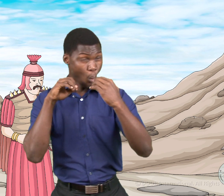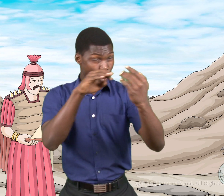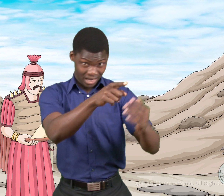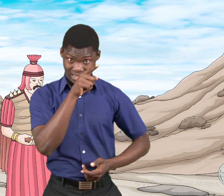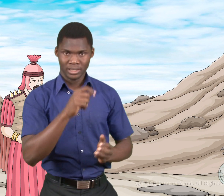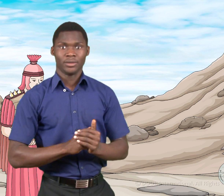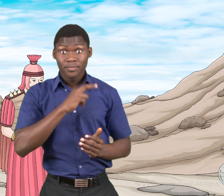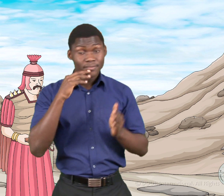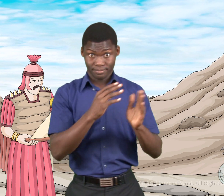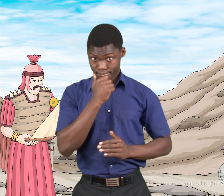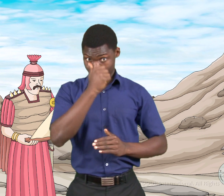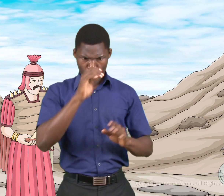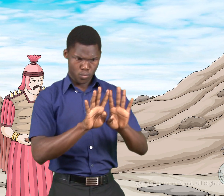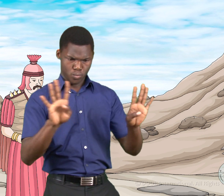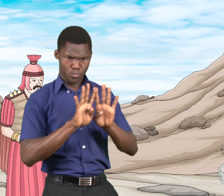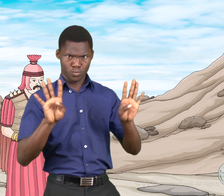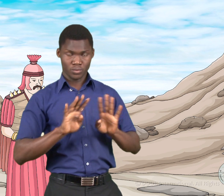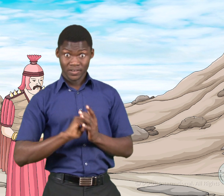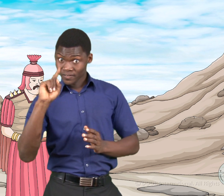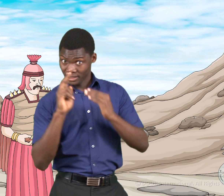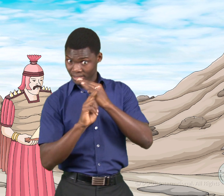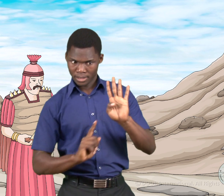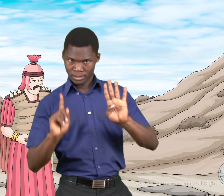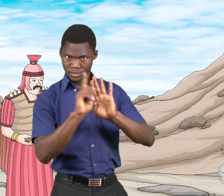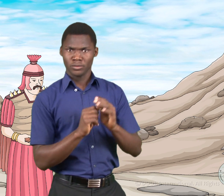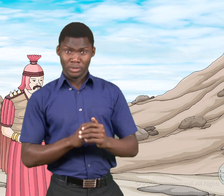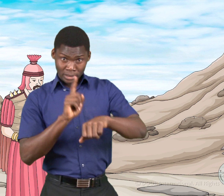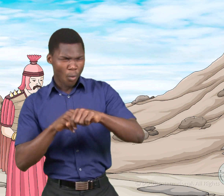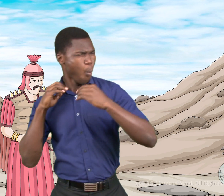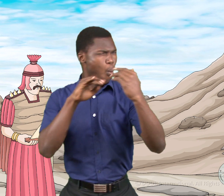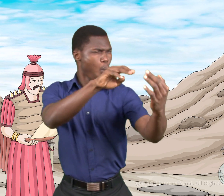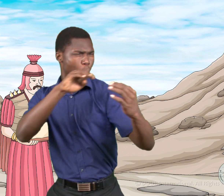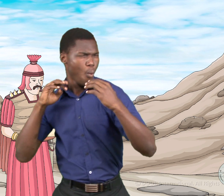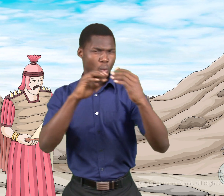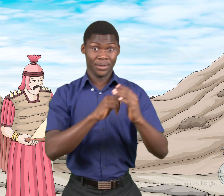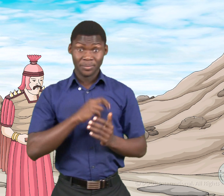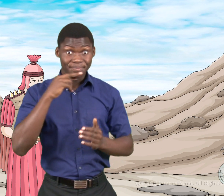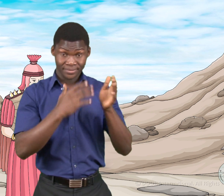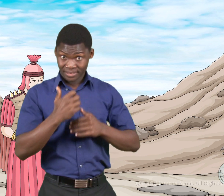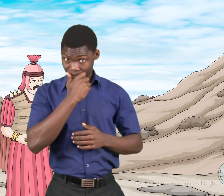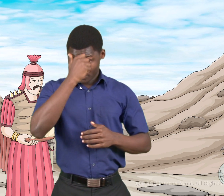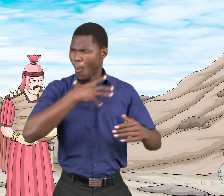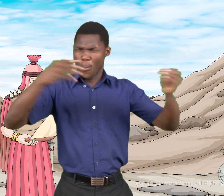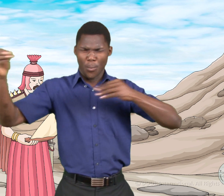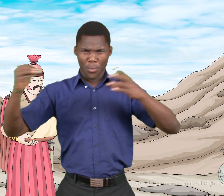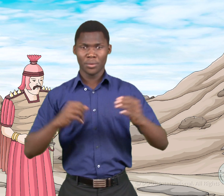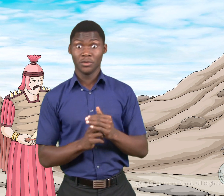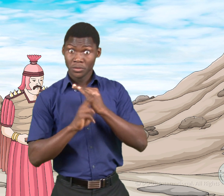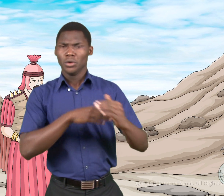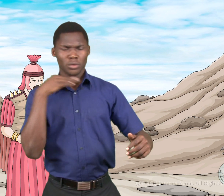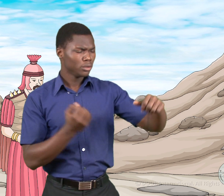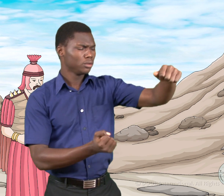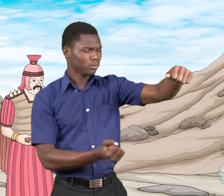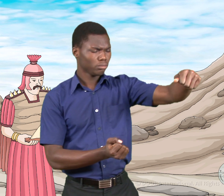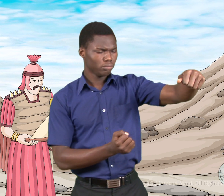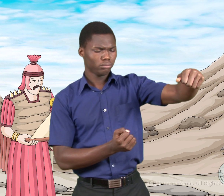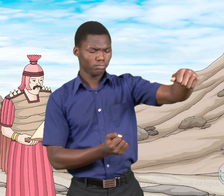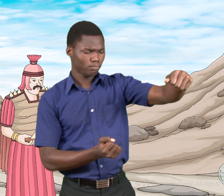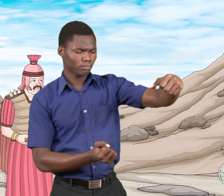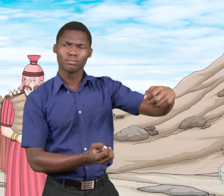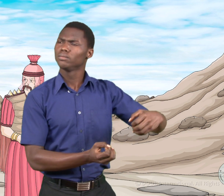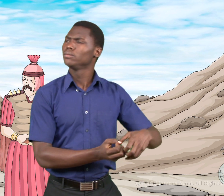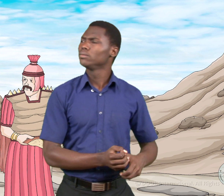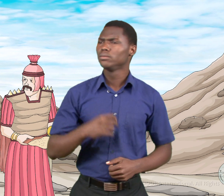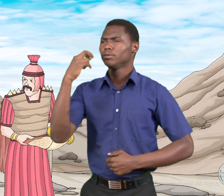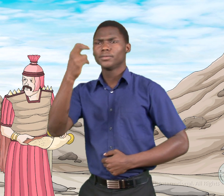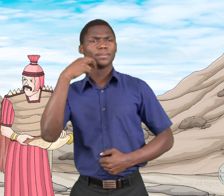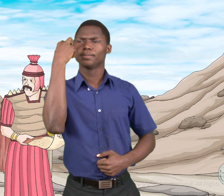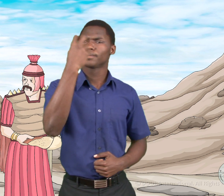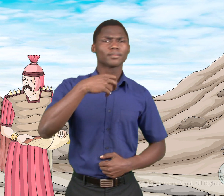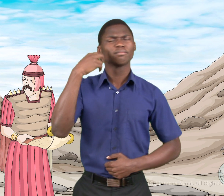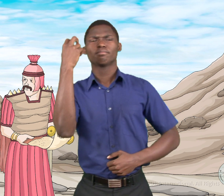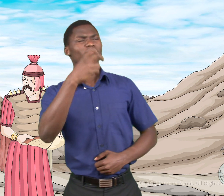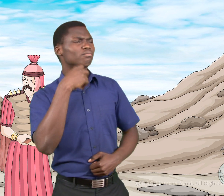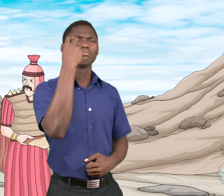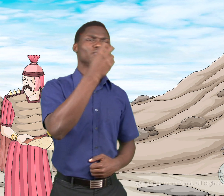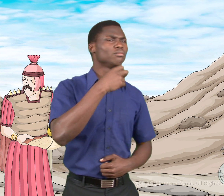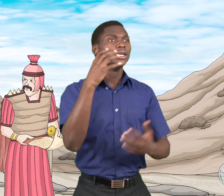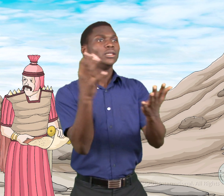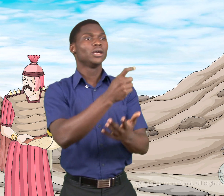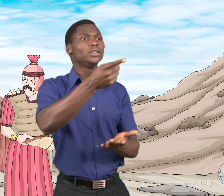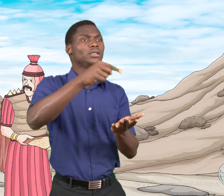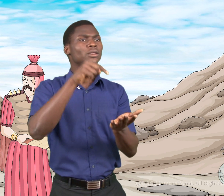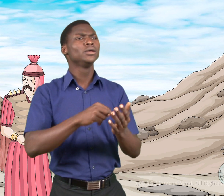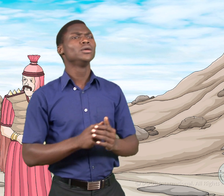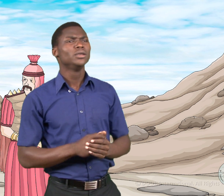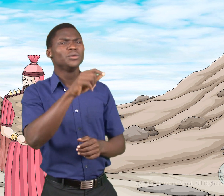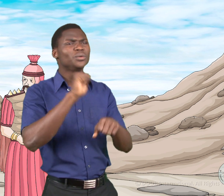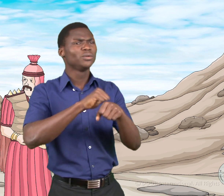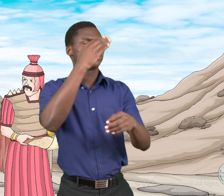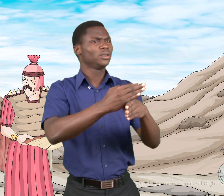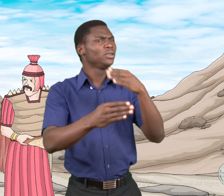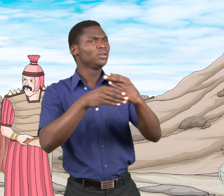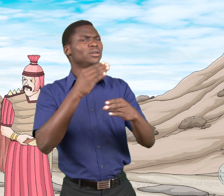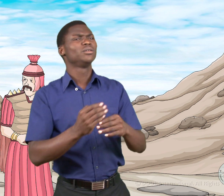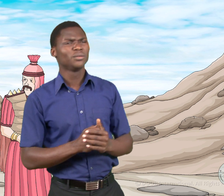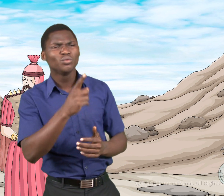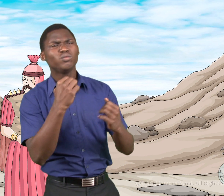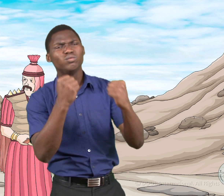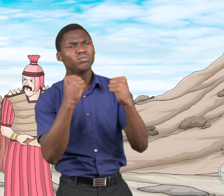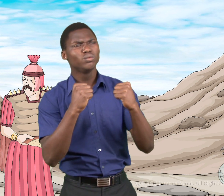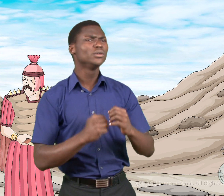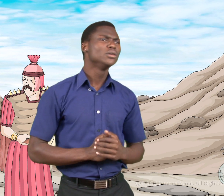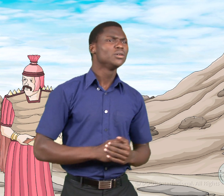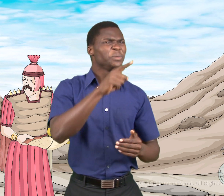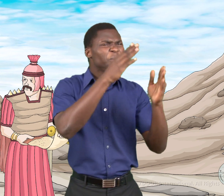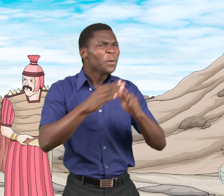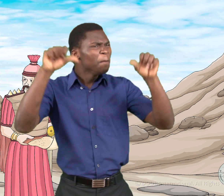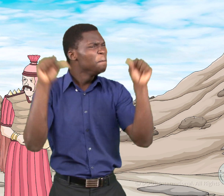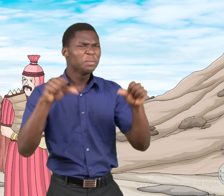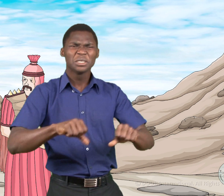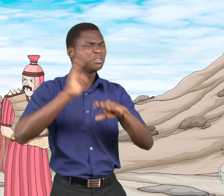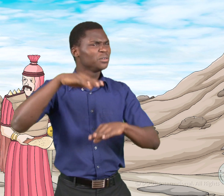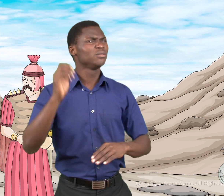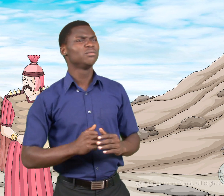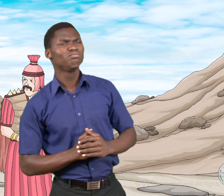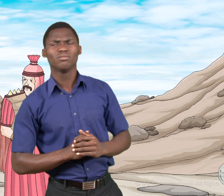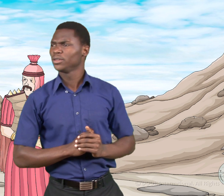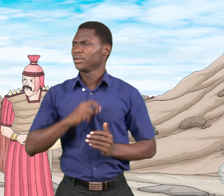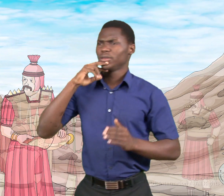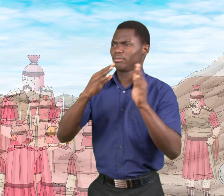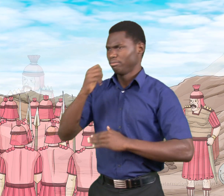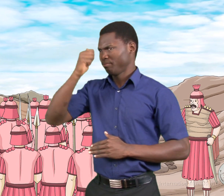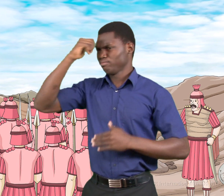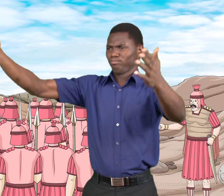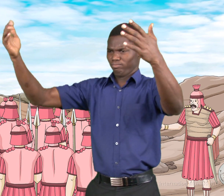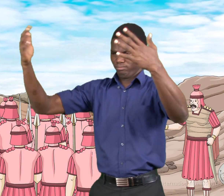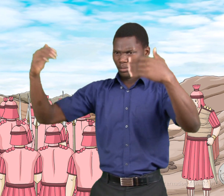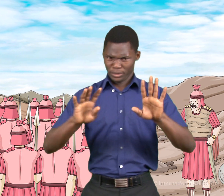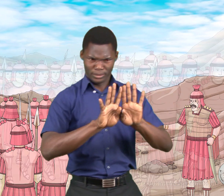then withdraw from him, so that he may be struck down and killed.”